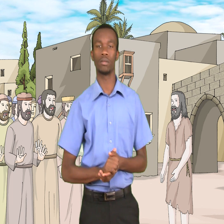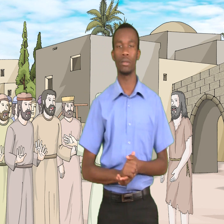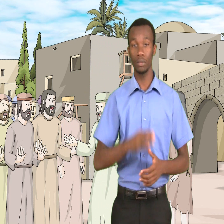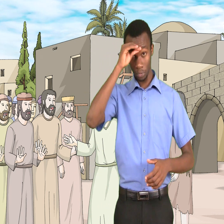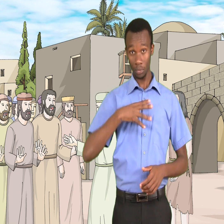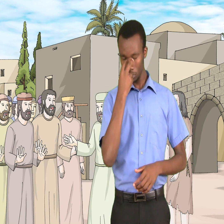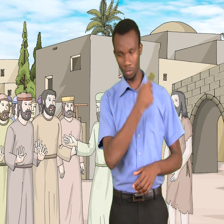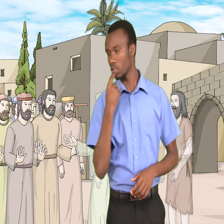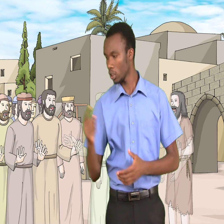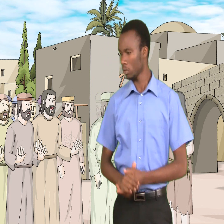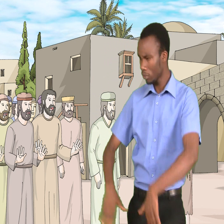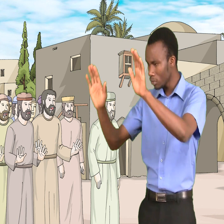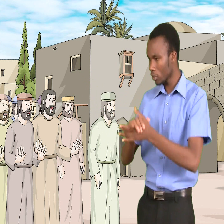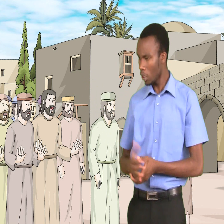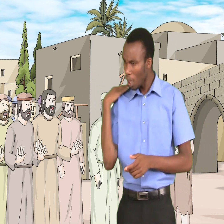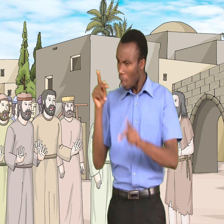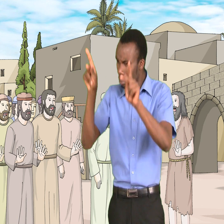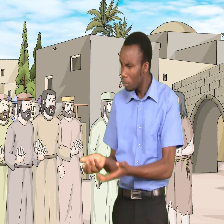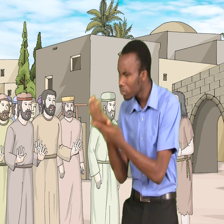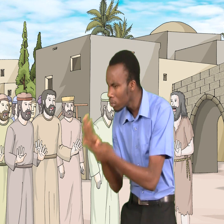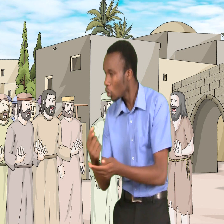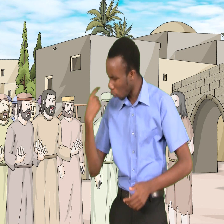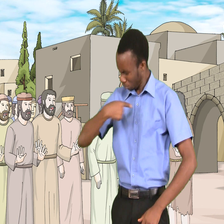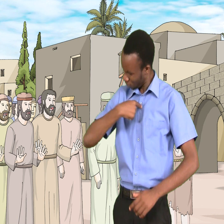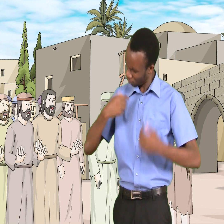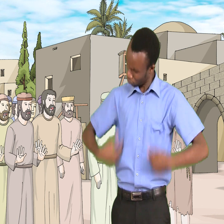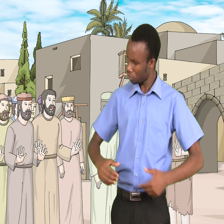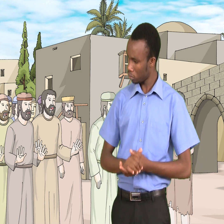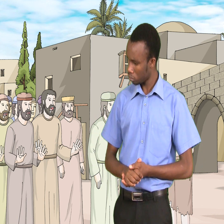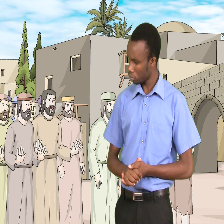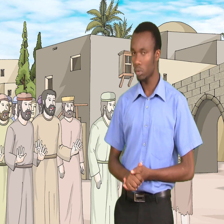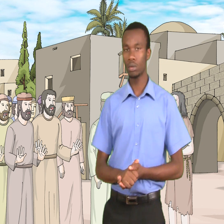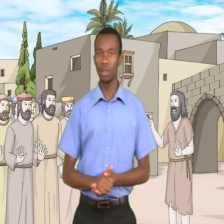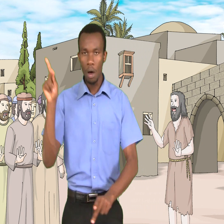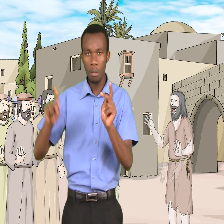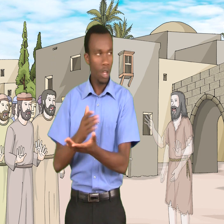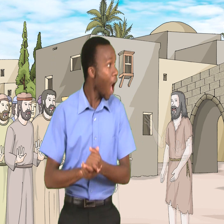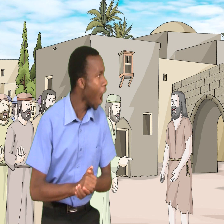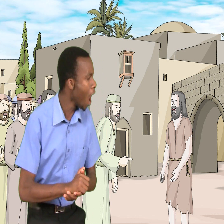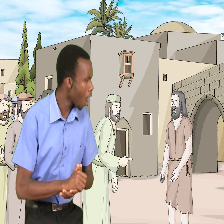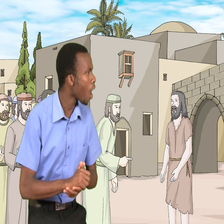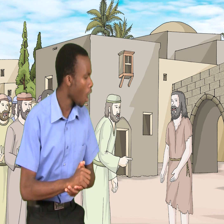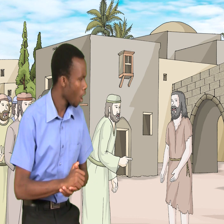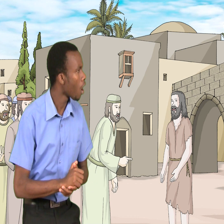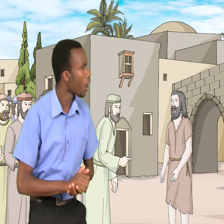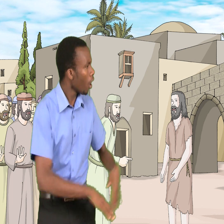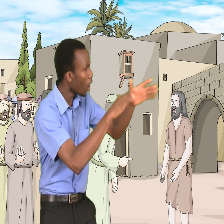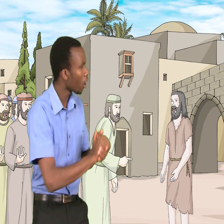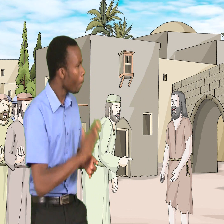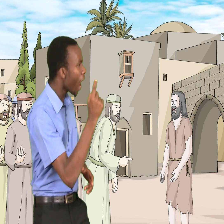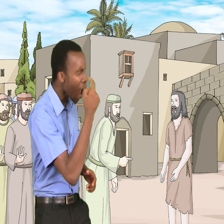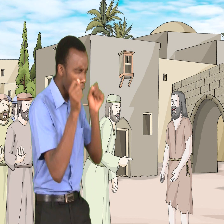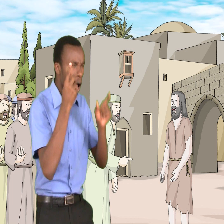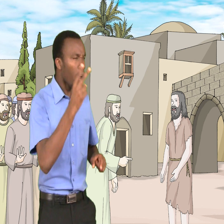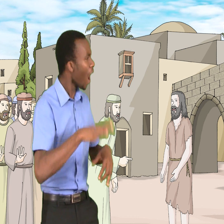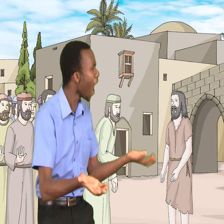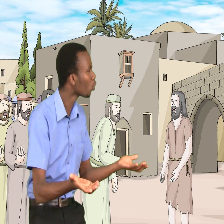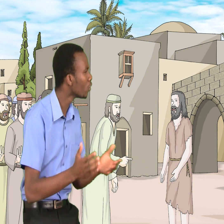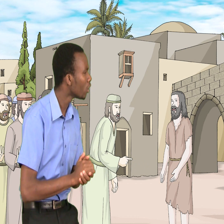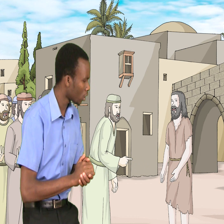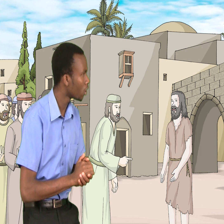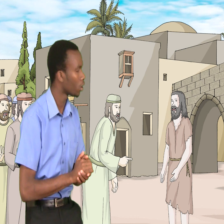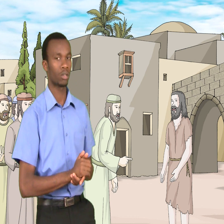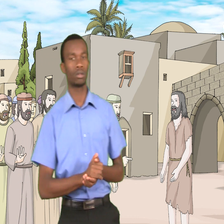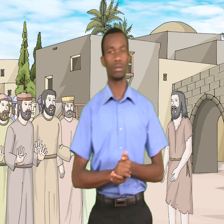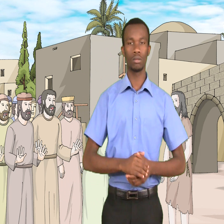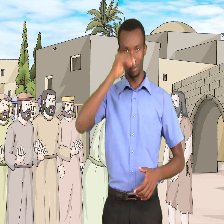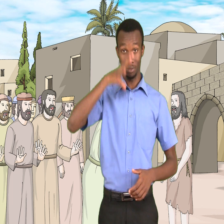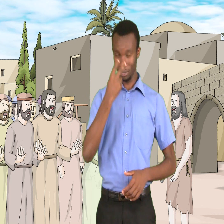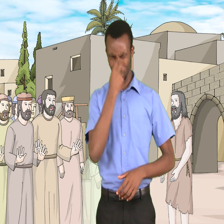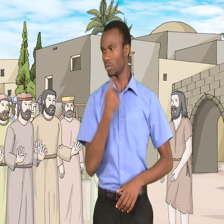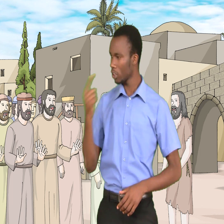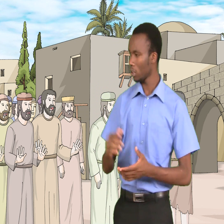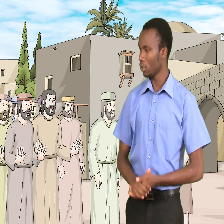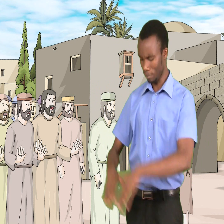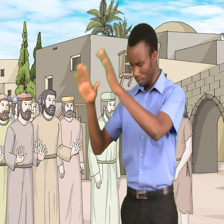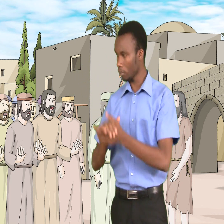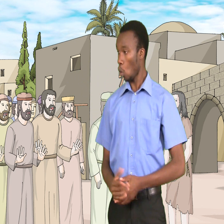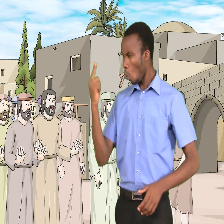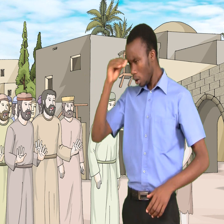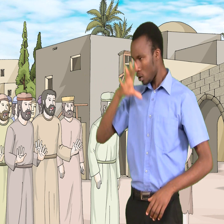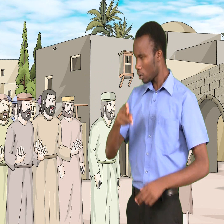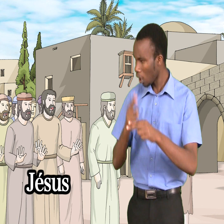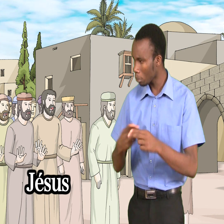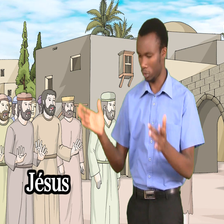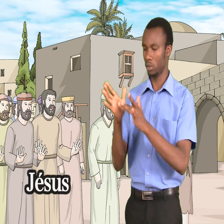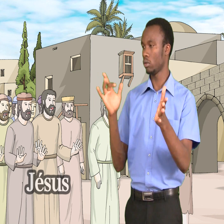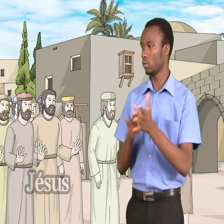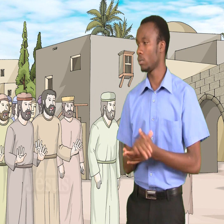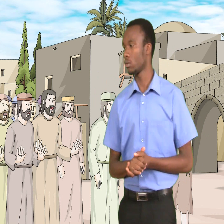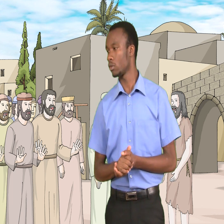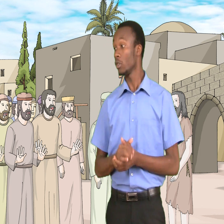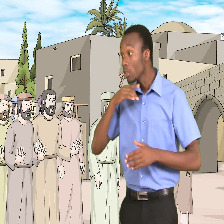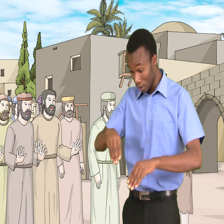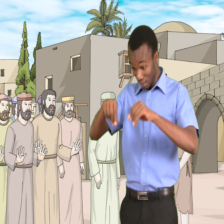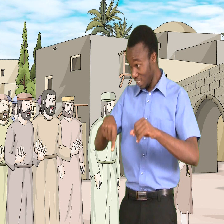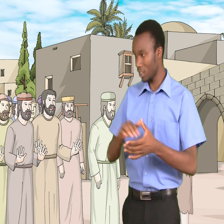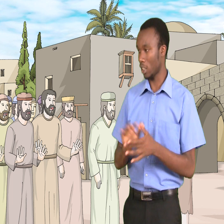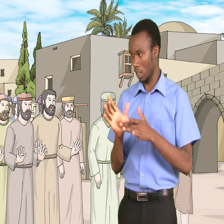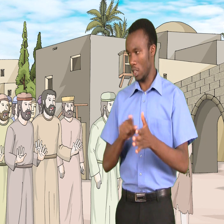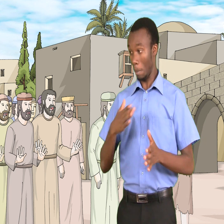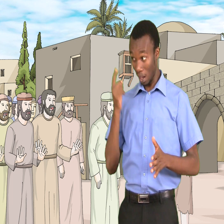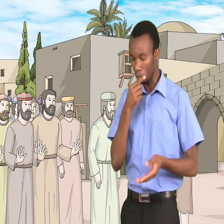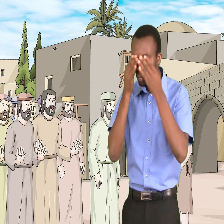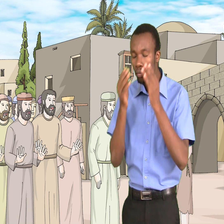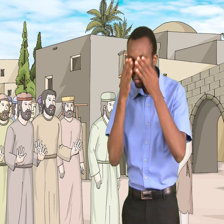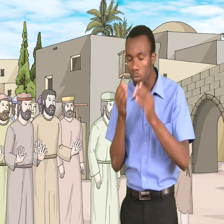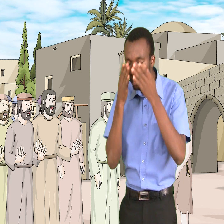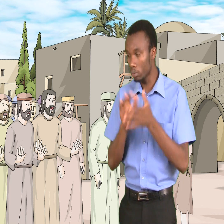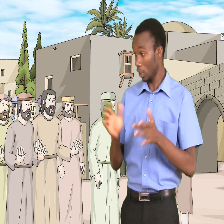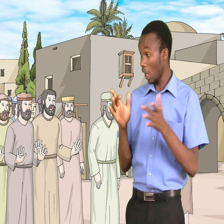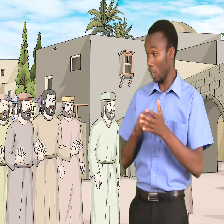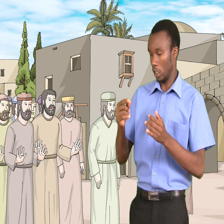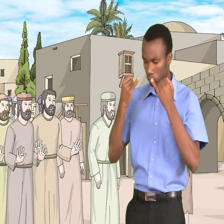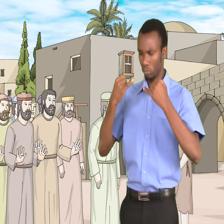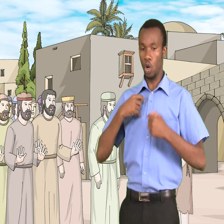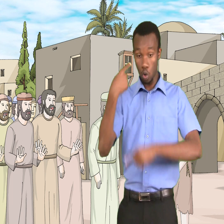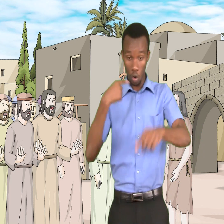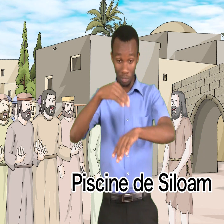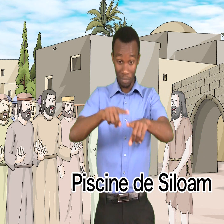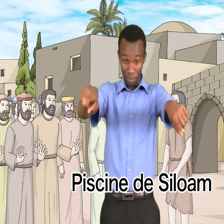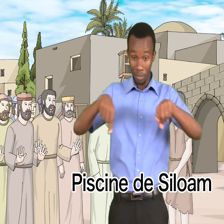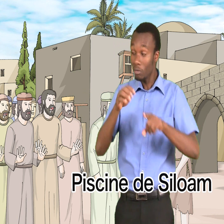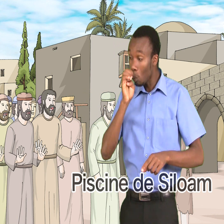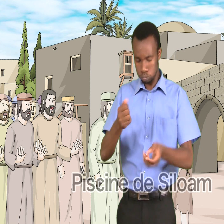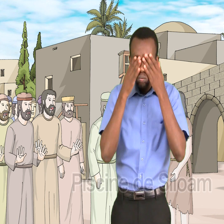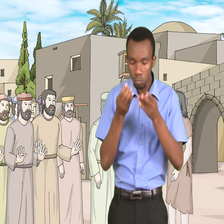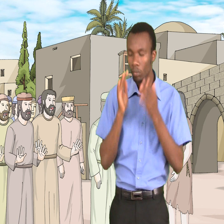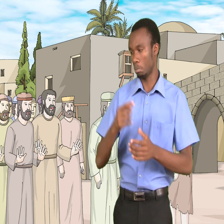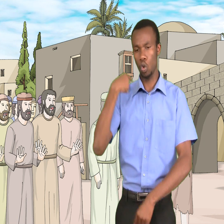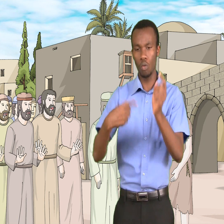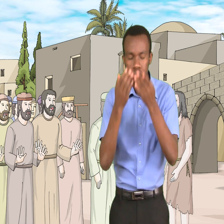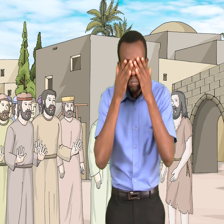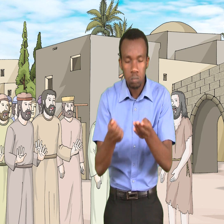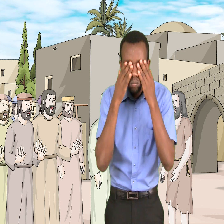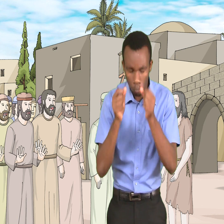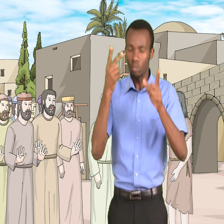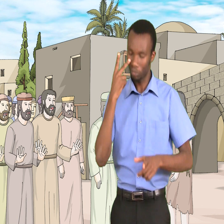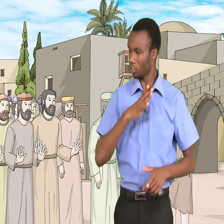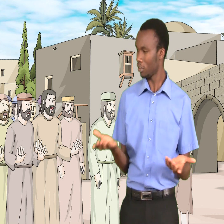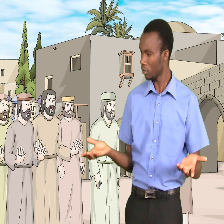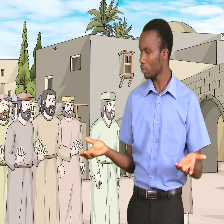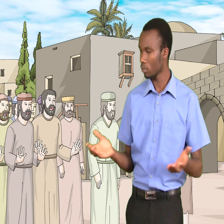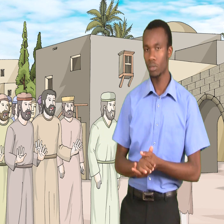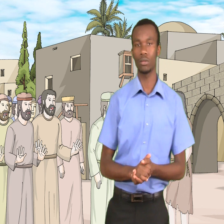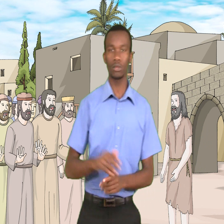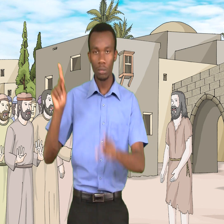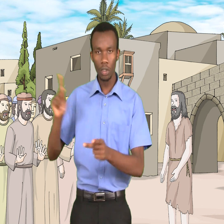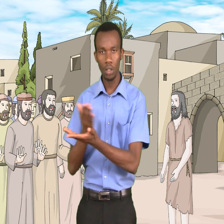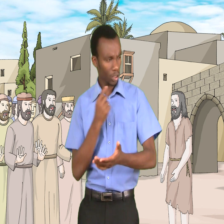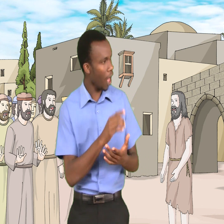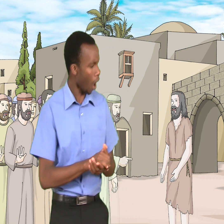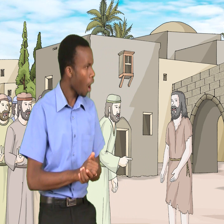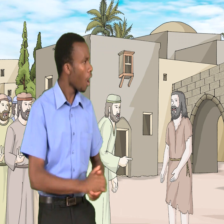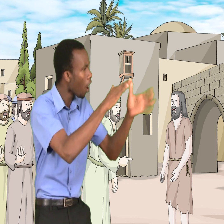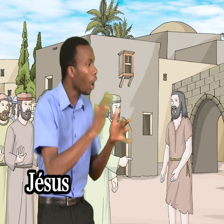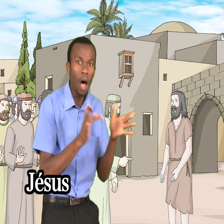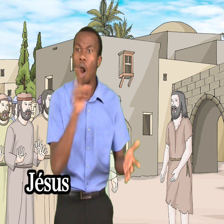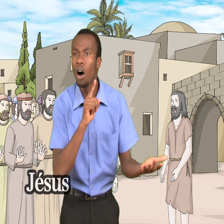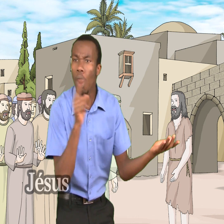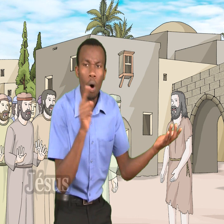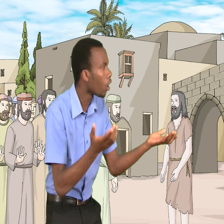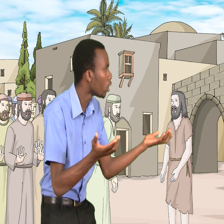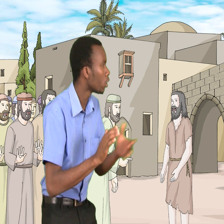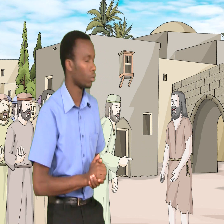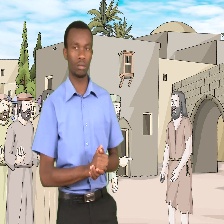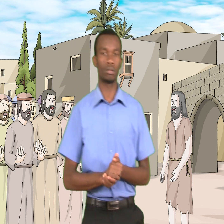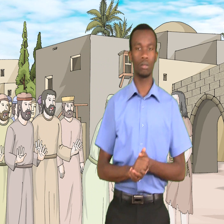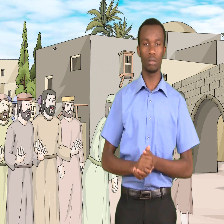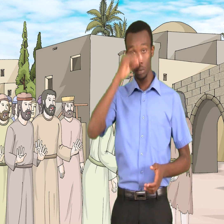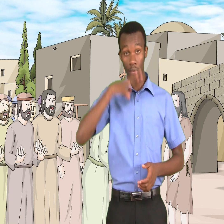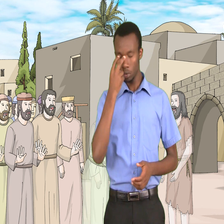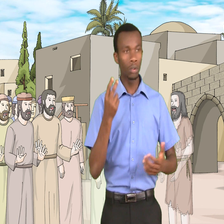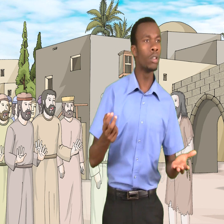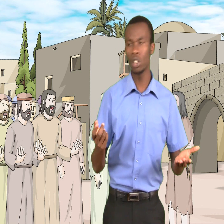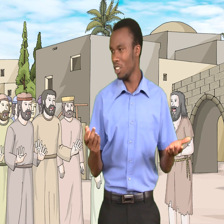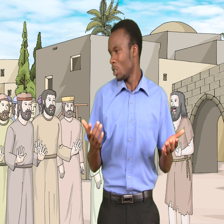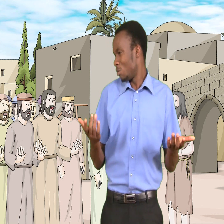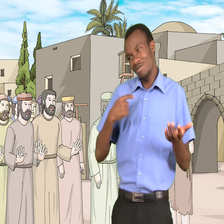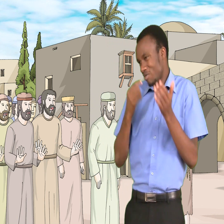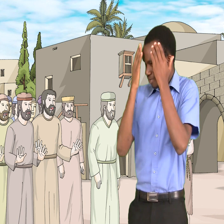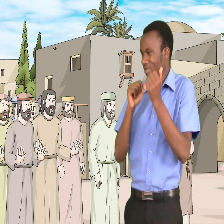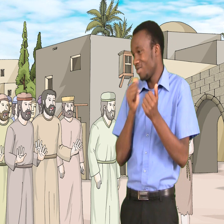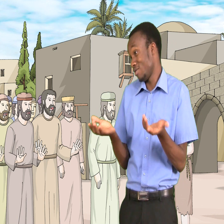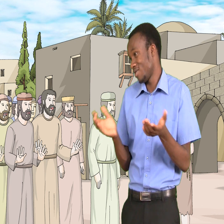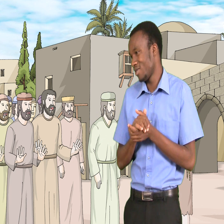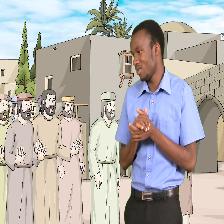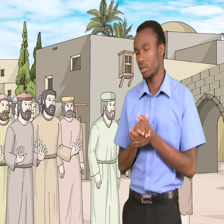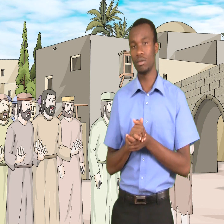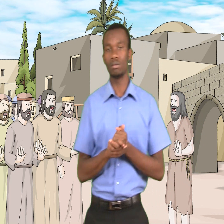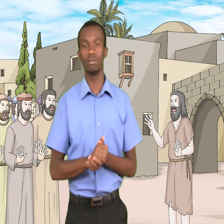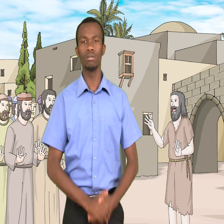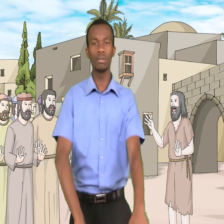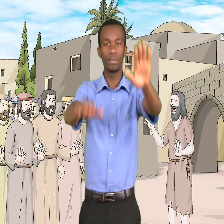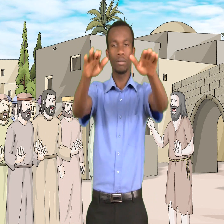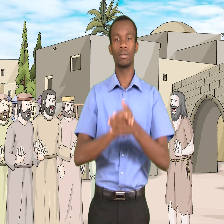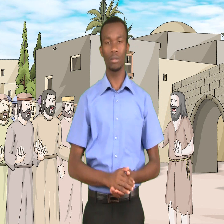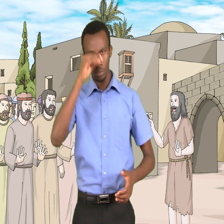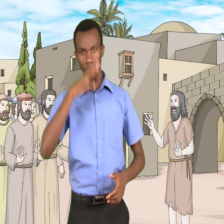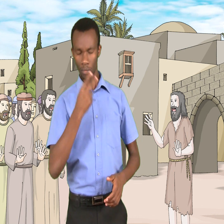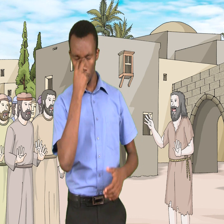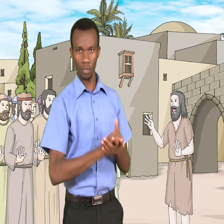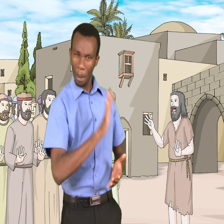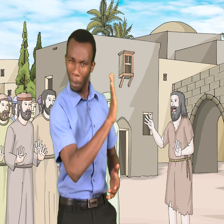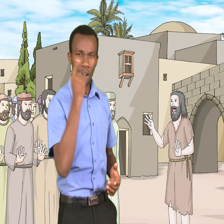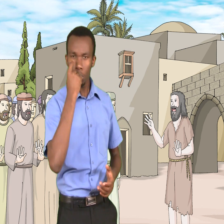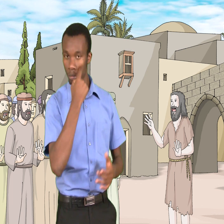But the man kept saying, “I am the one.” “How then were your eyes opened?” they asked. He answered, “The man they call Jesus made some mud and anointed my eyes, and He told me to go to Siloam and wash.